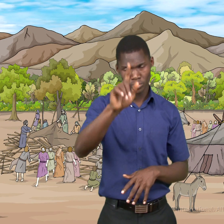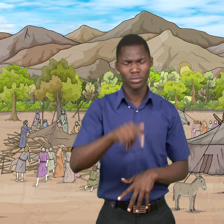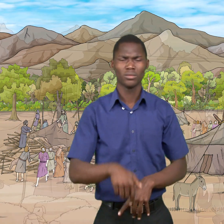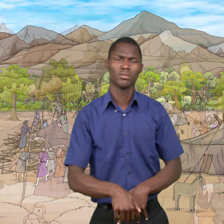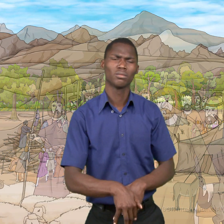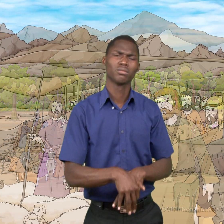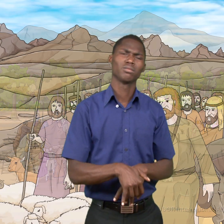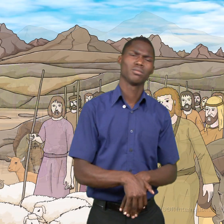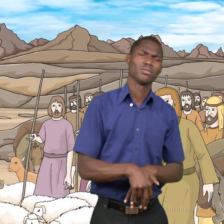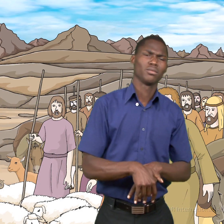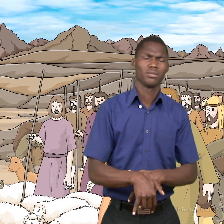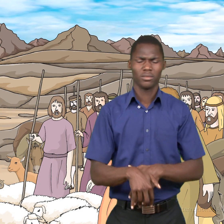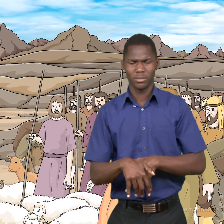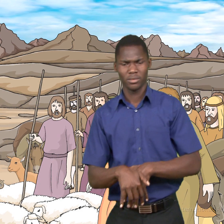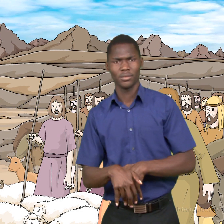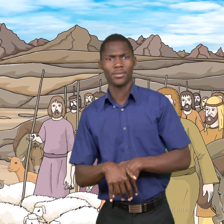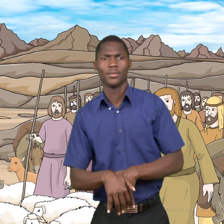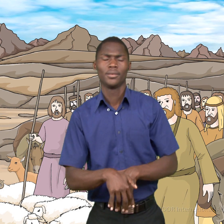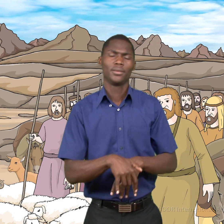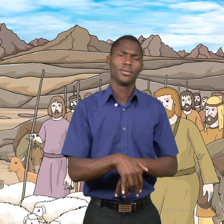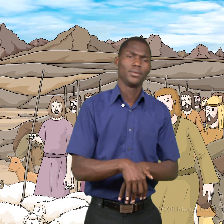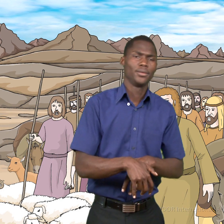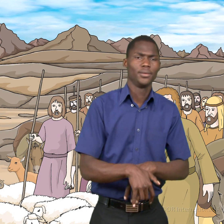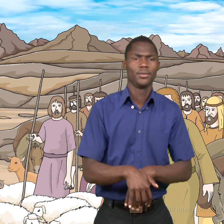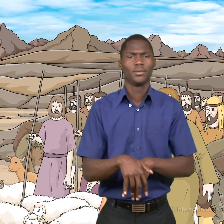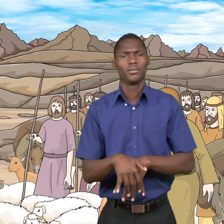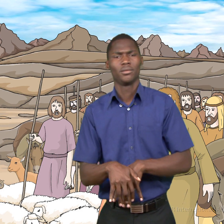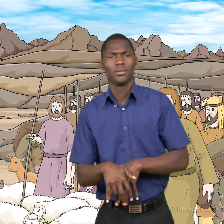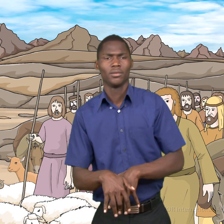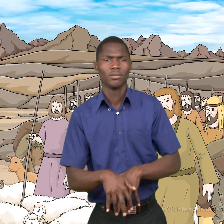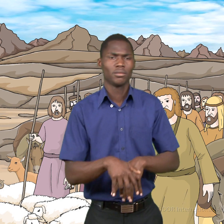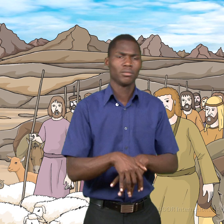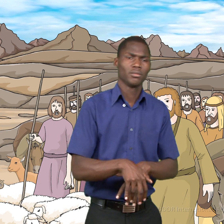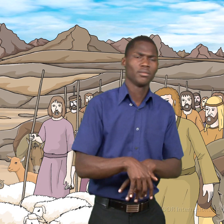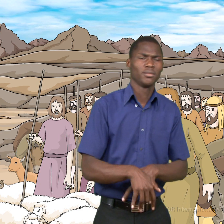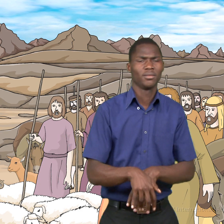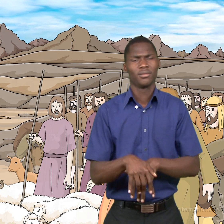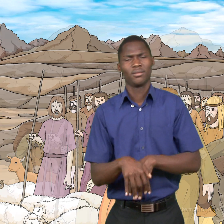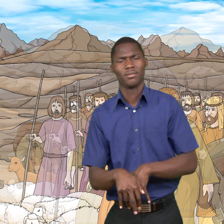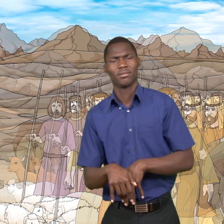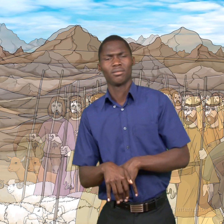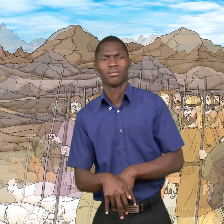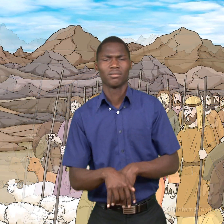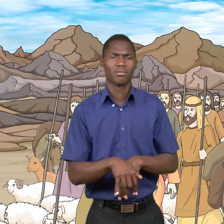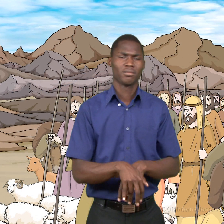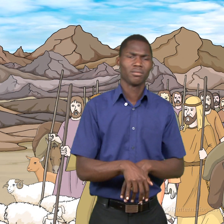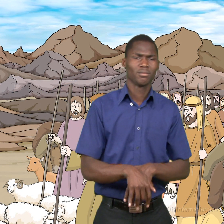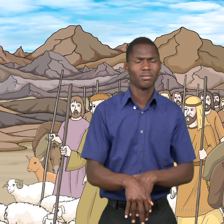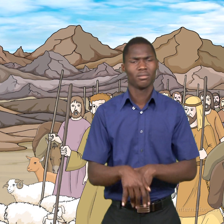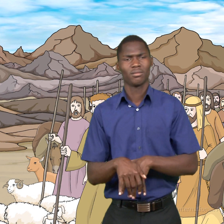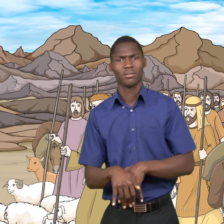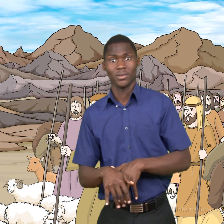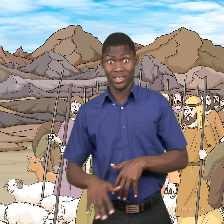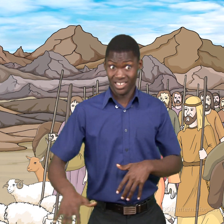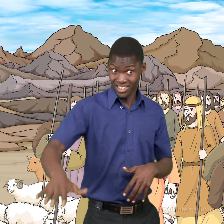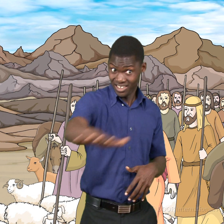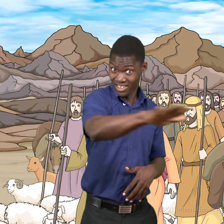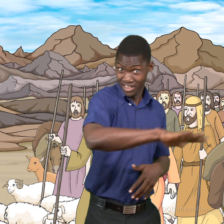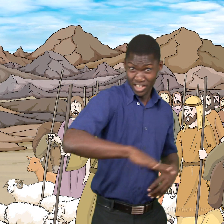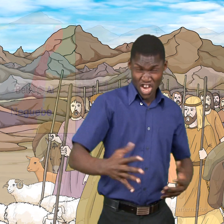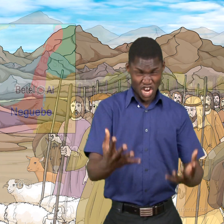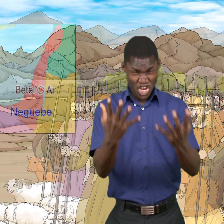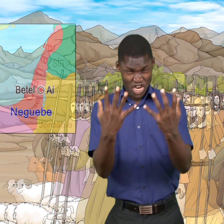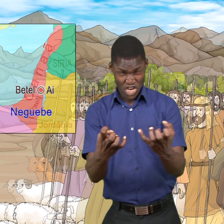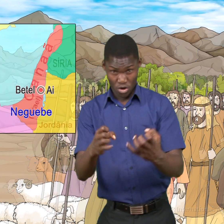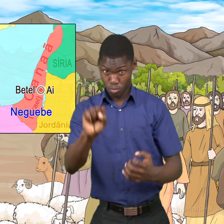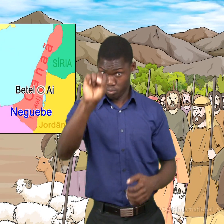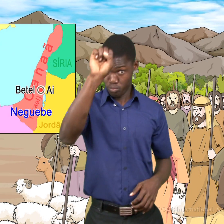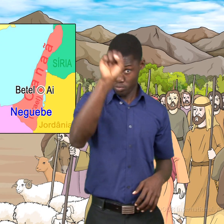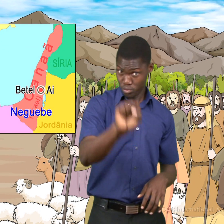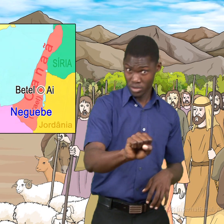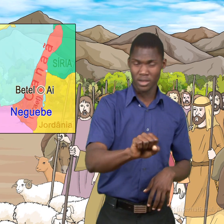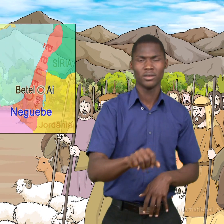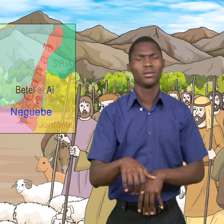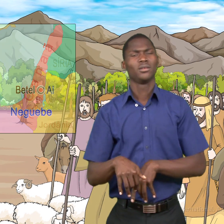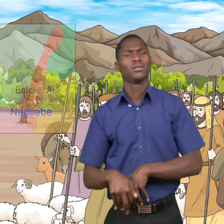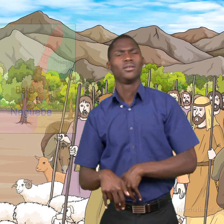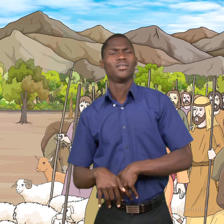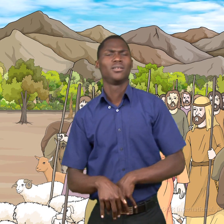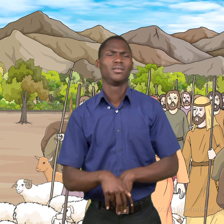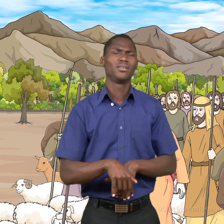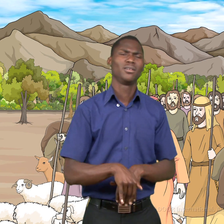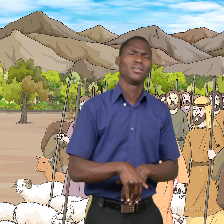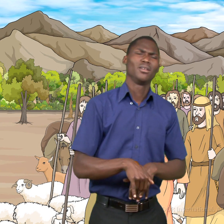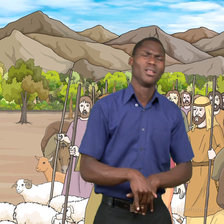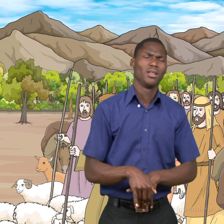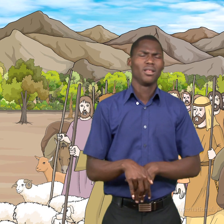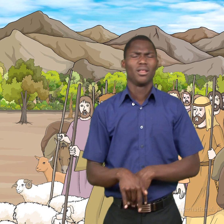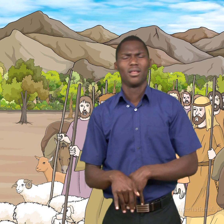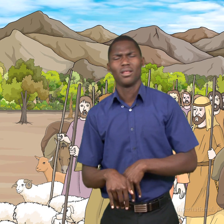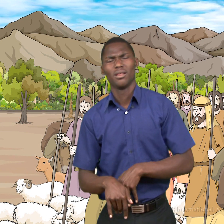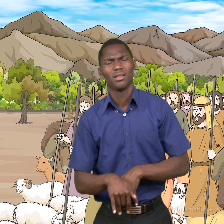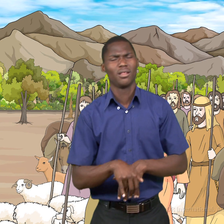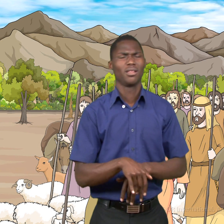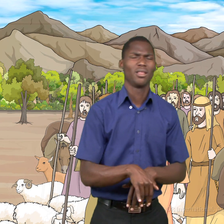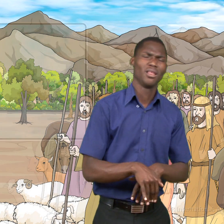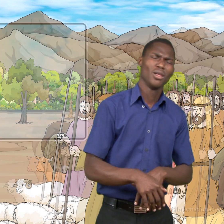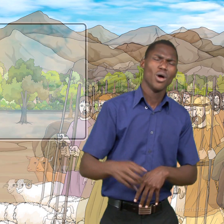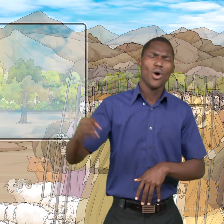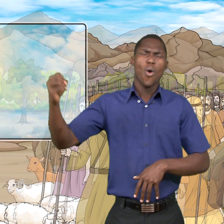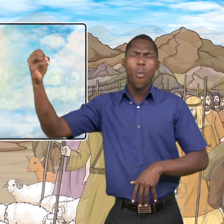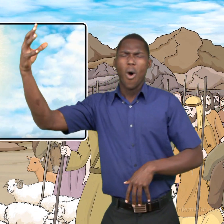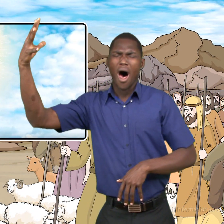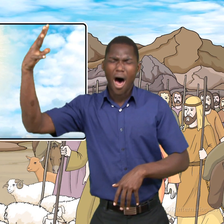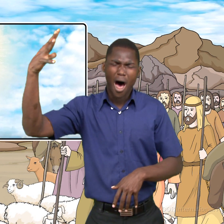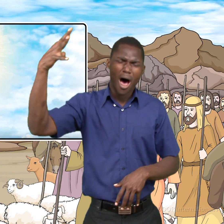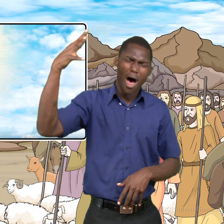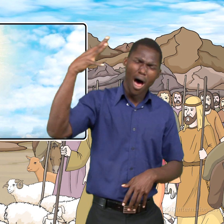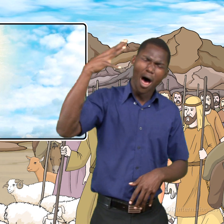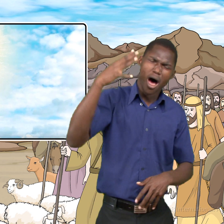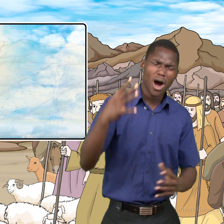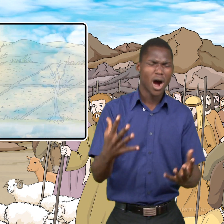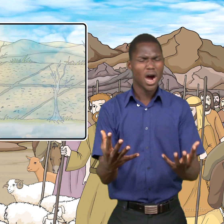And Abram journeyed on toward the Negev.